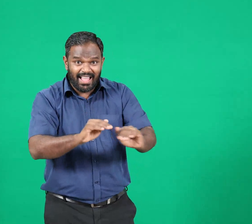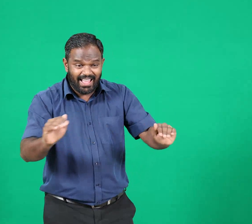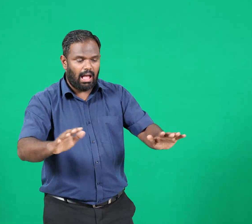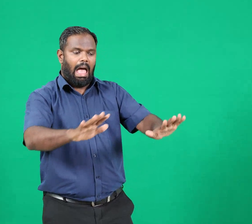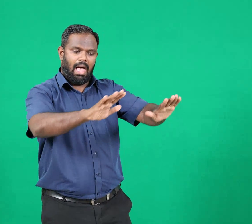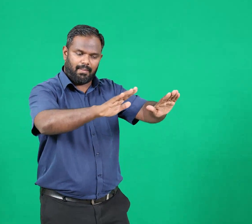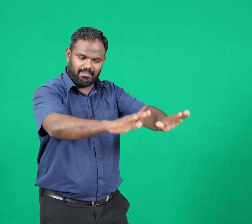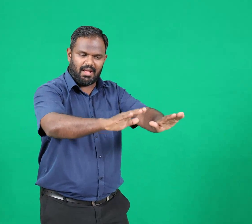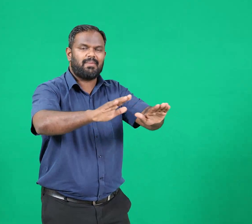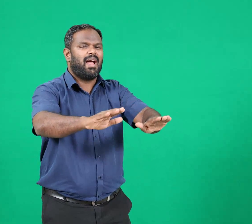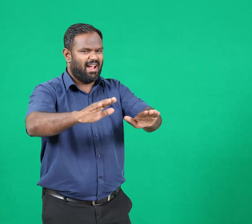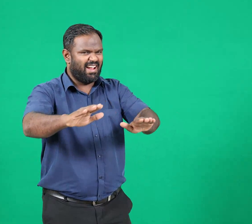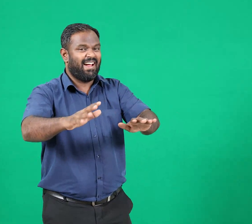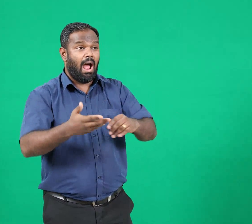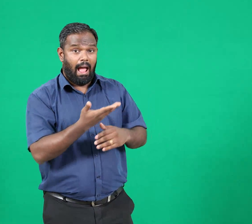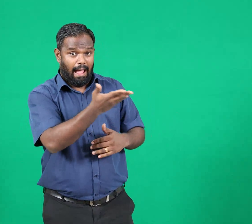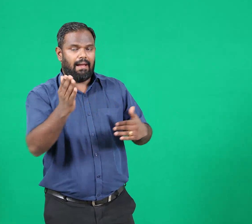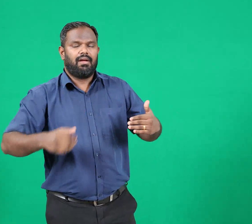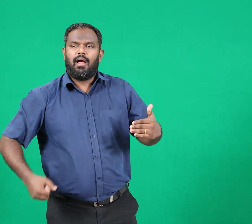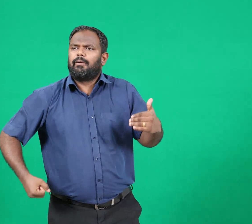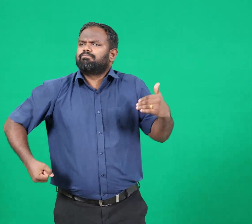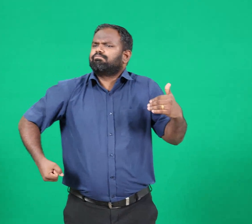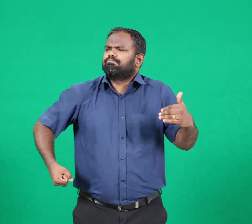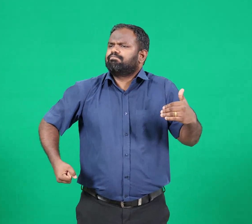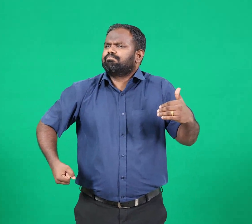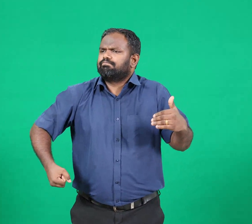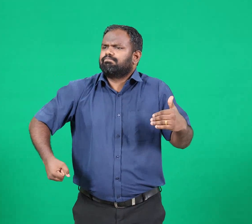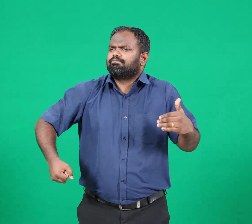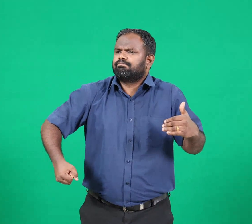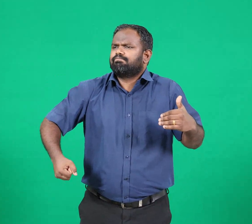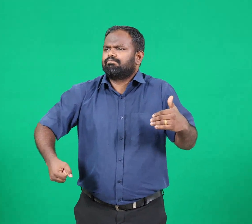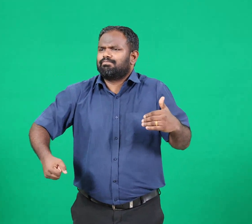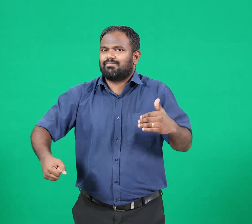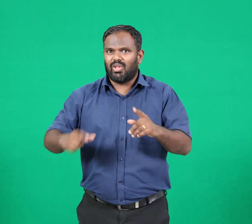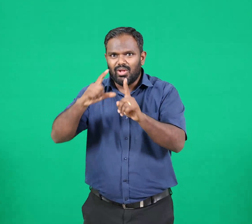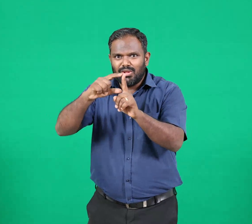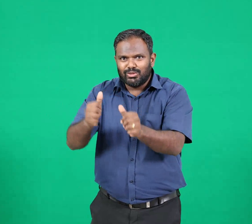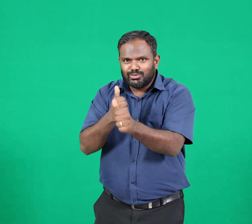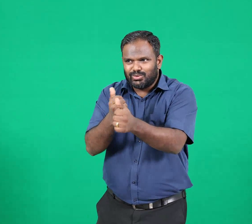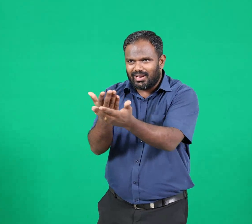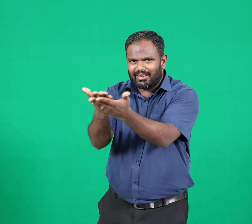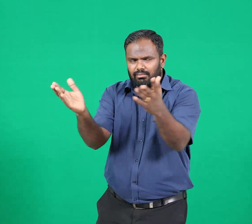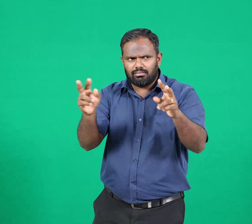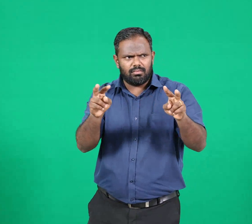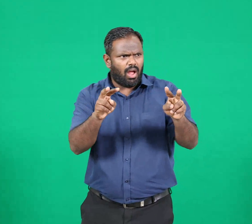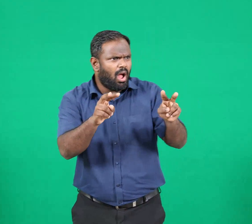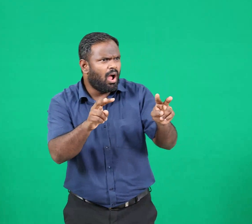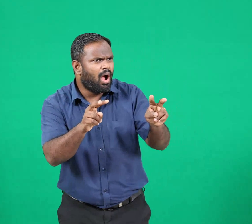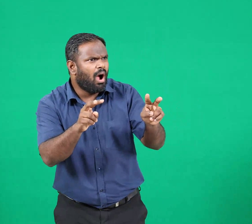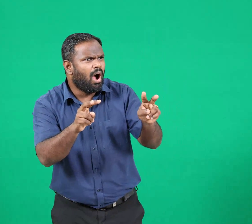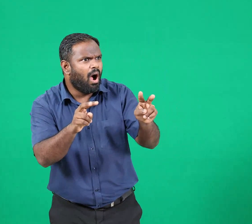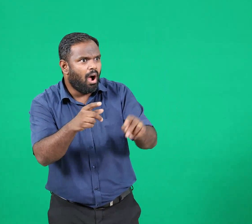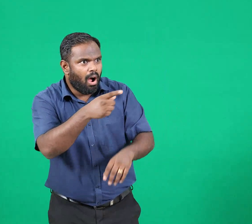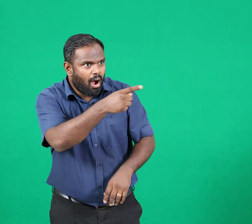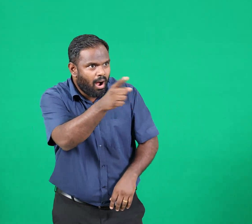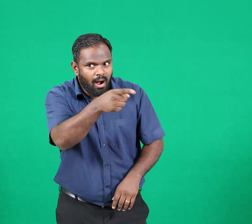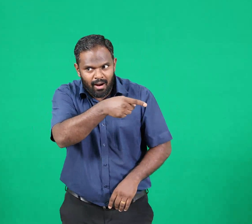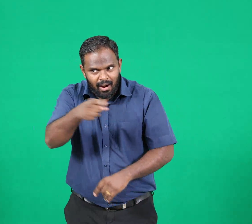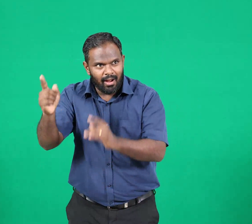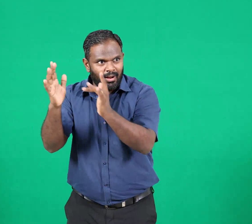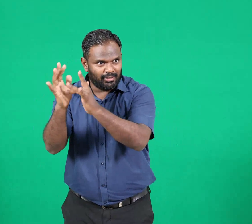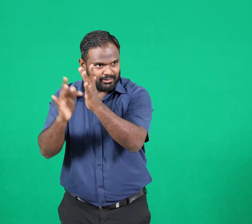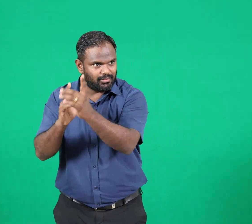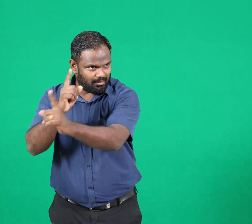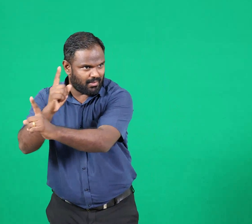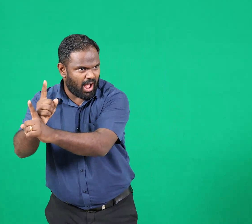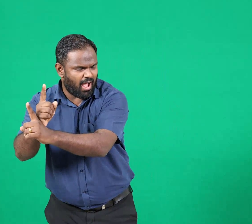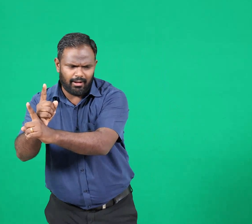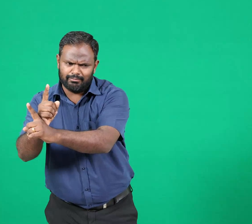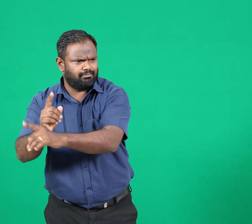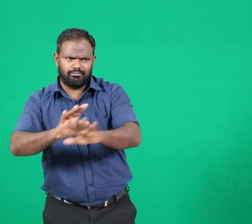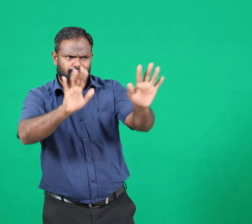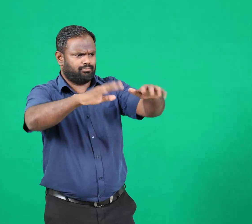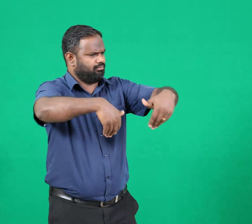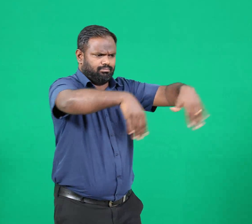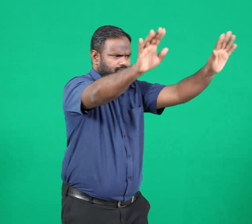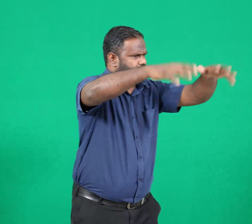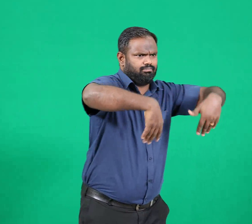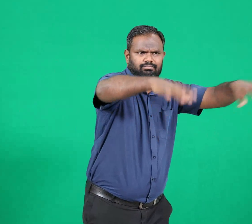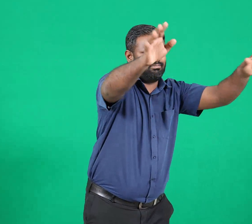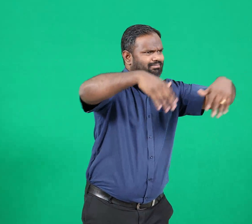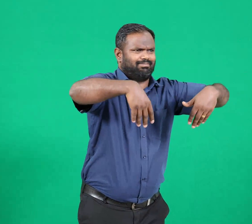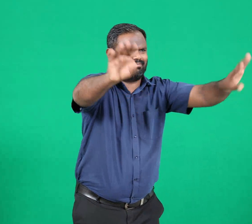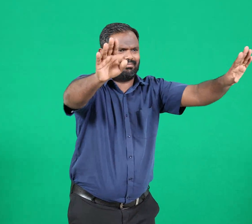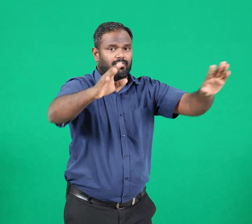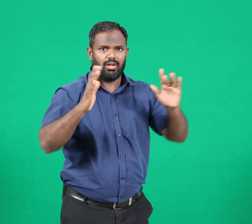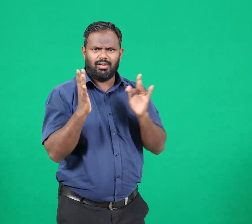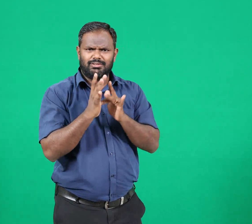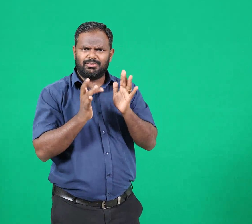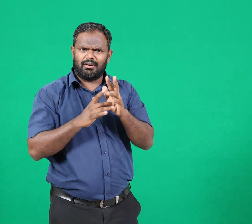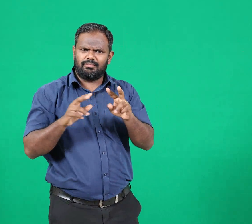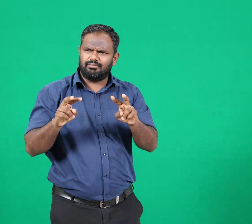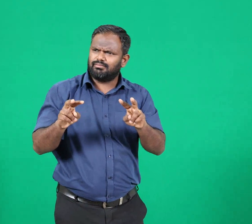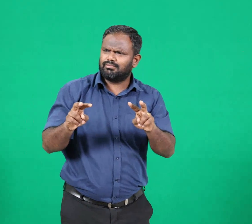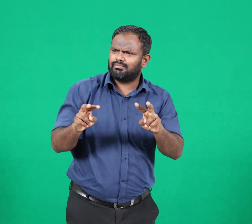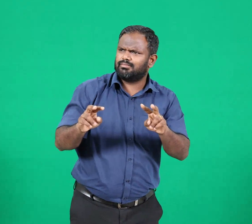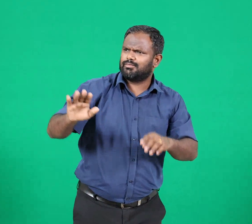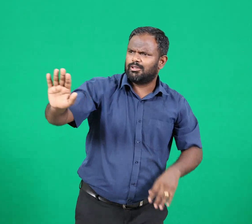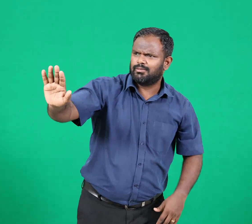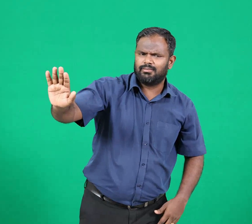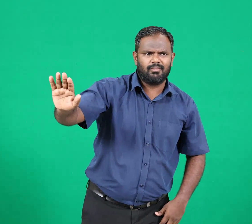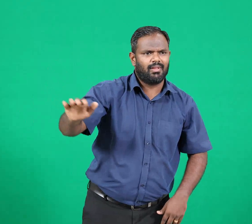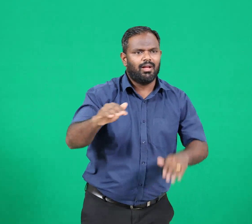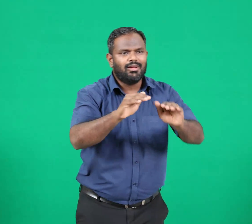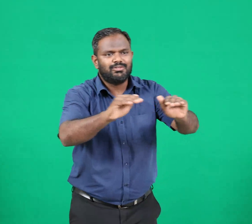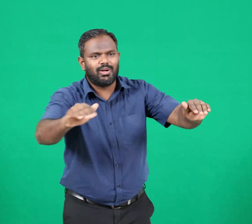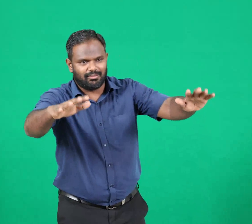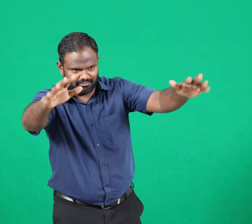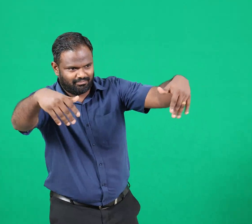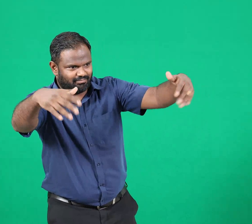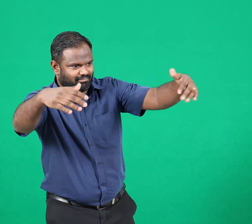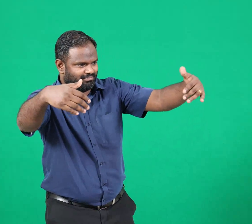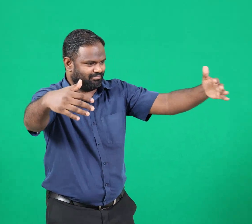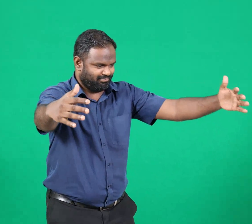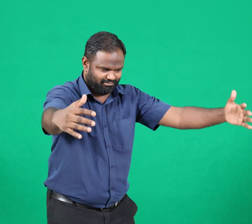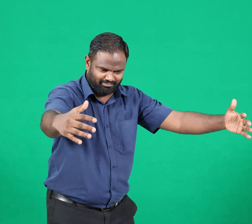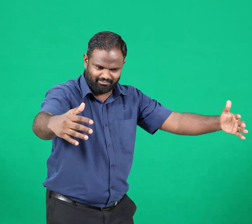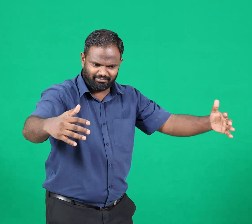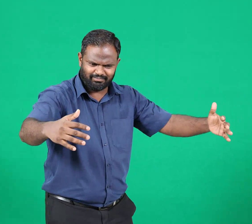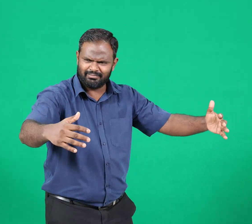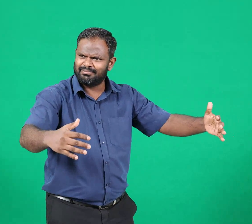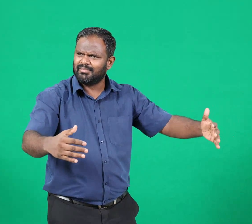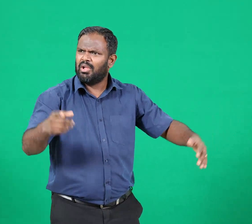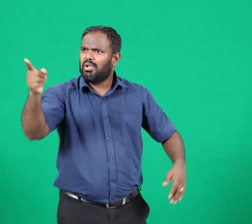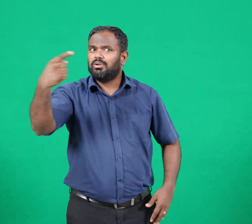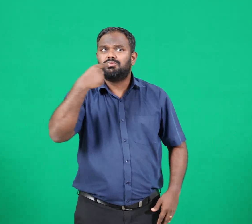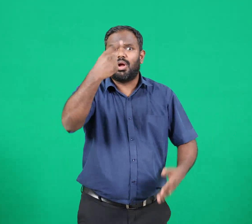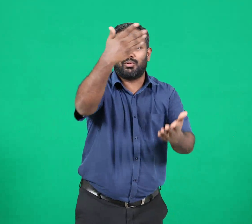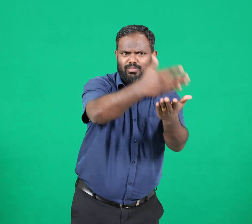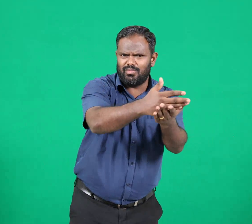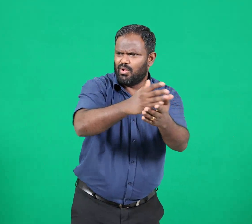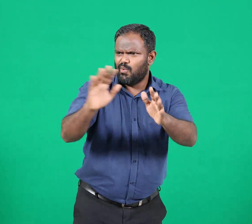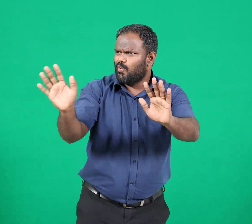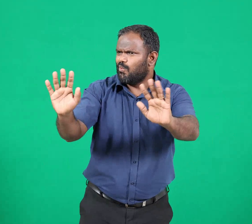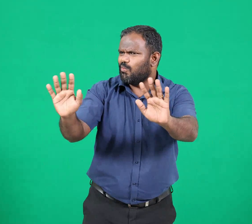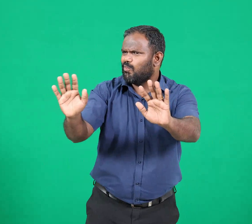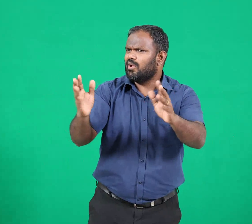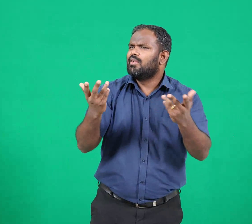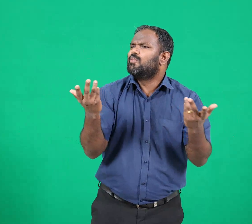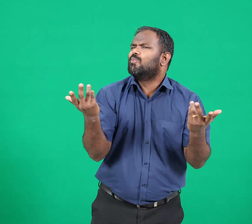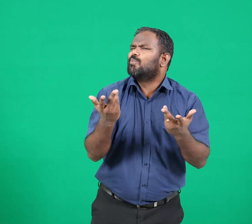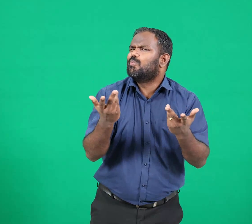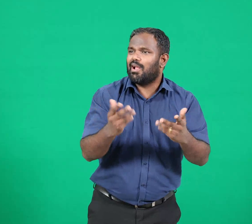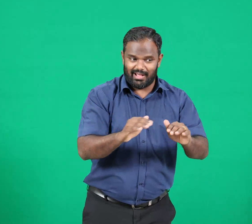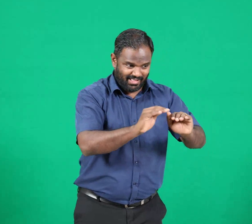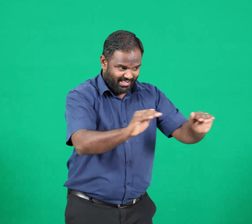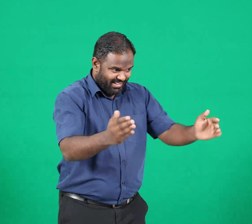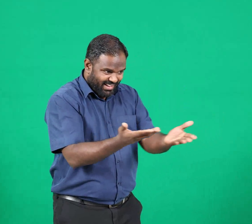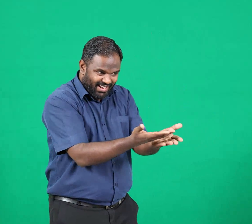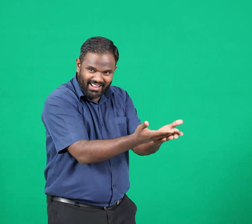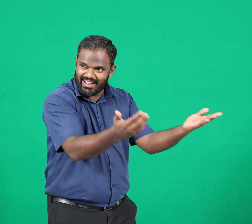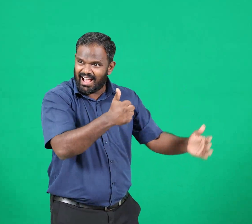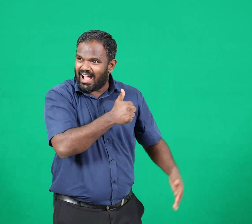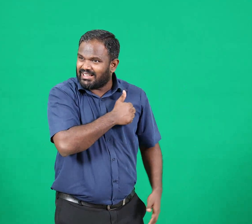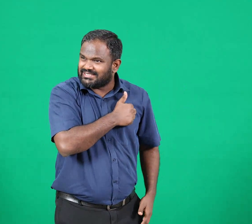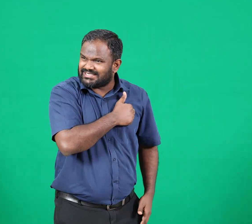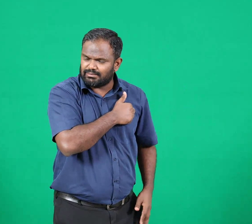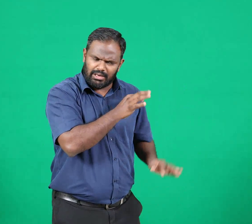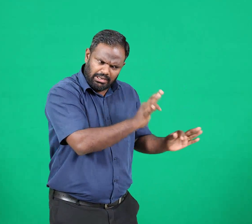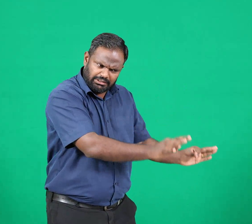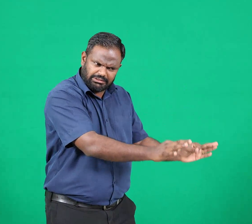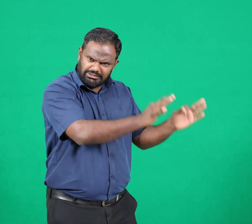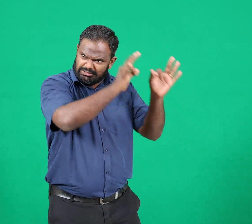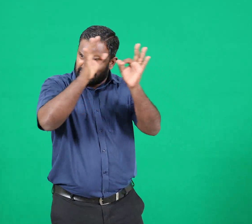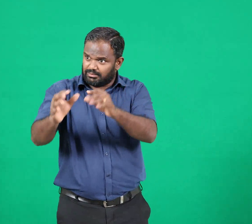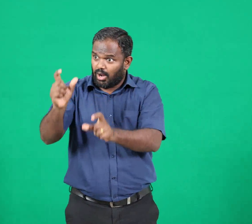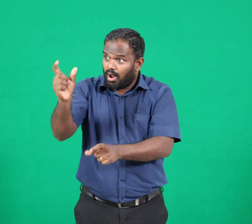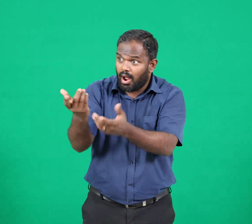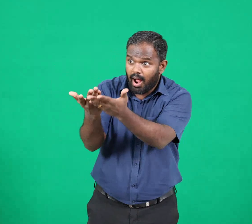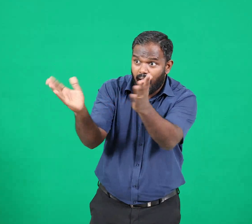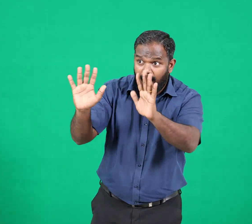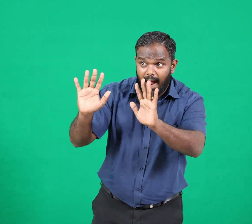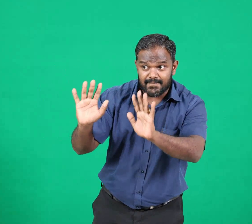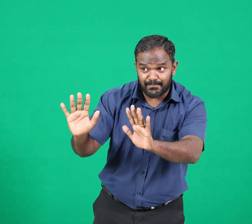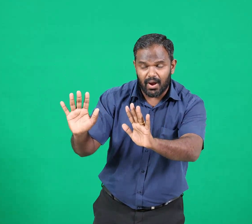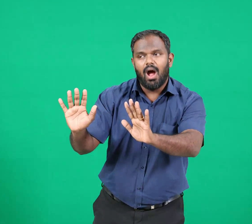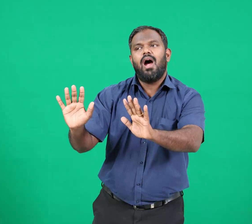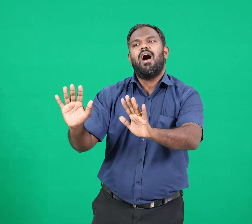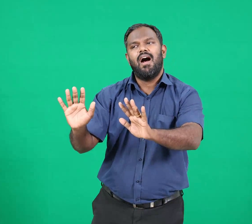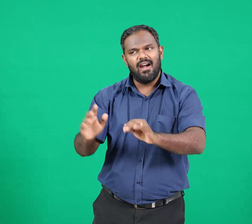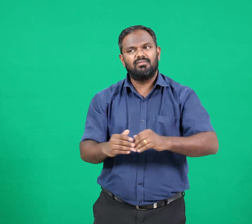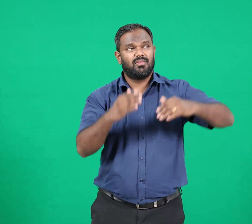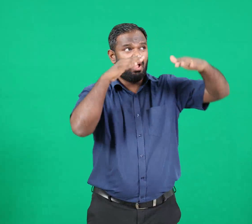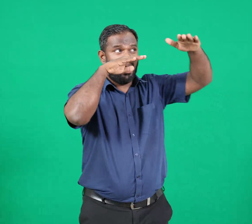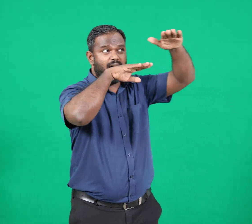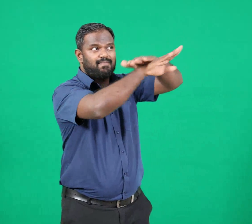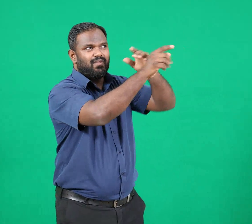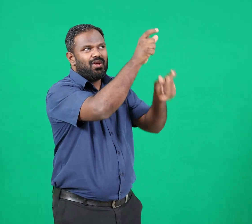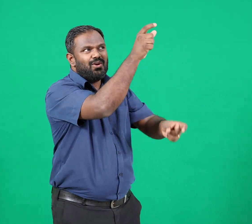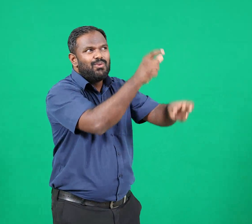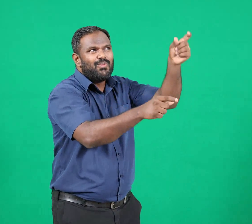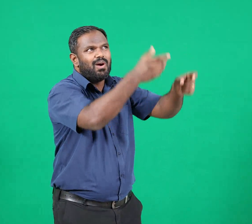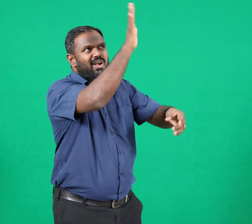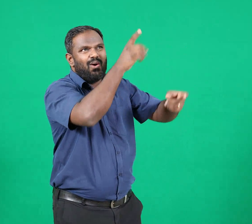And the disciples rebuked those who brought them. But Jesus said, "Let the little children come to Me, and do not hinder them!